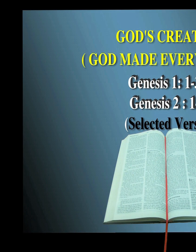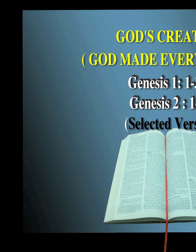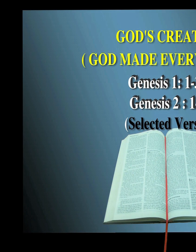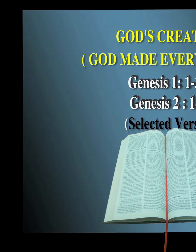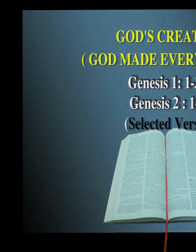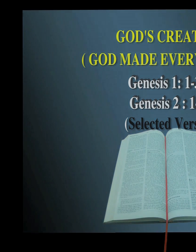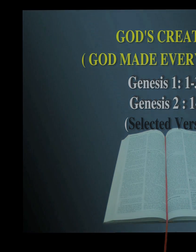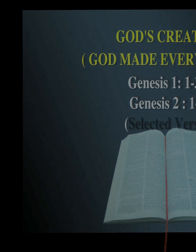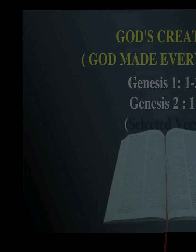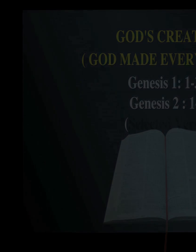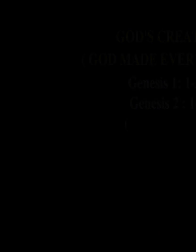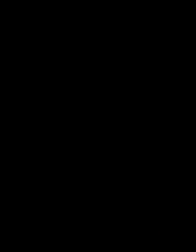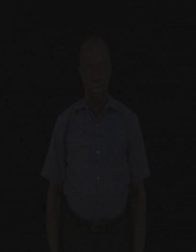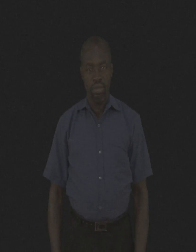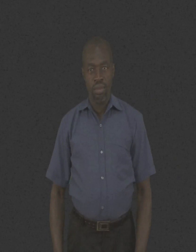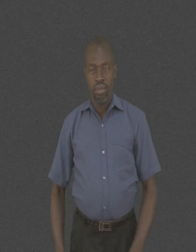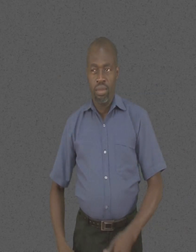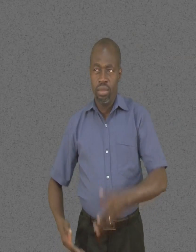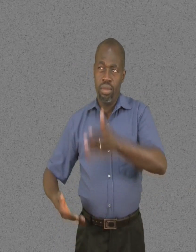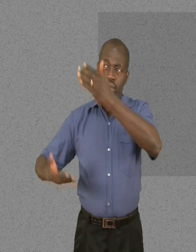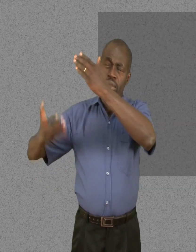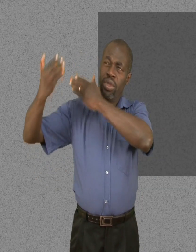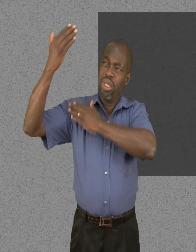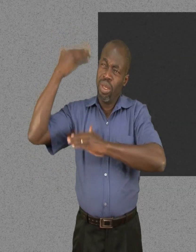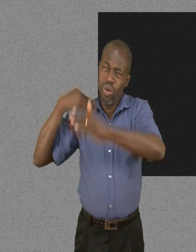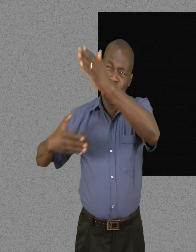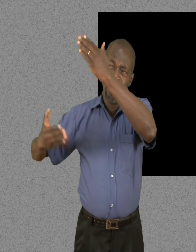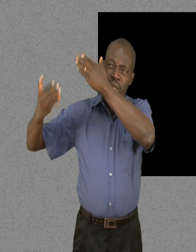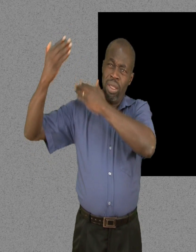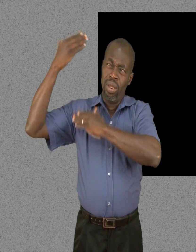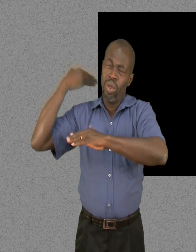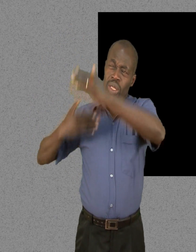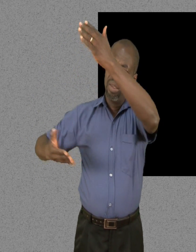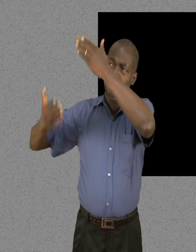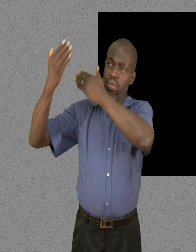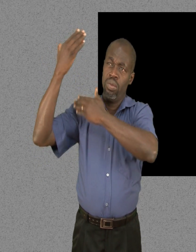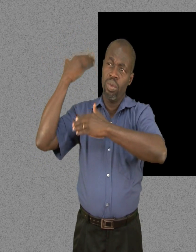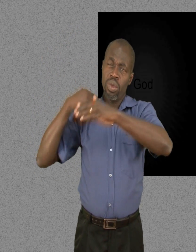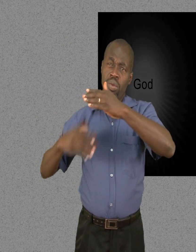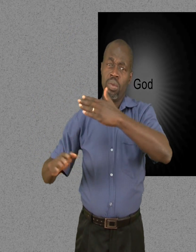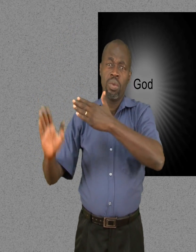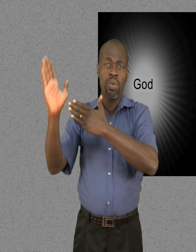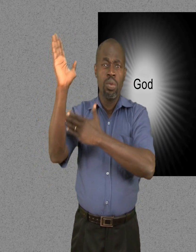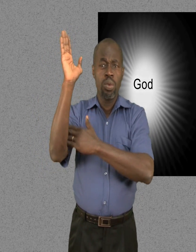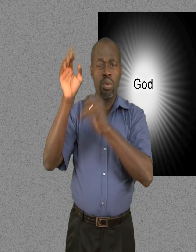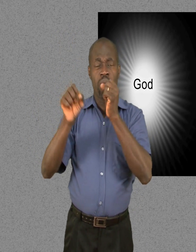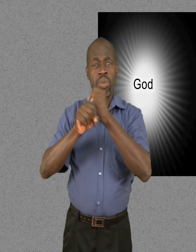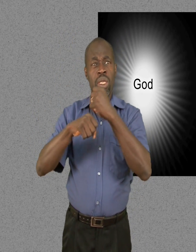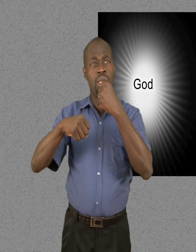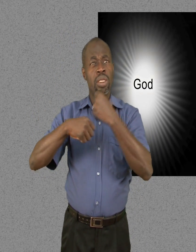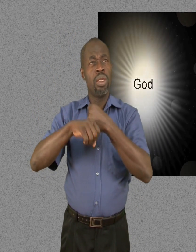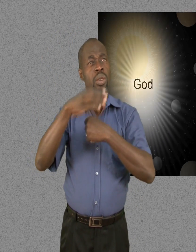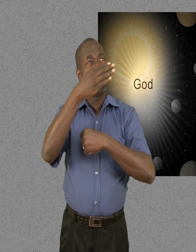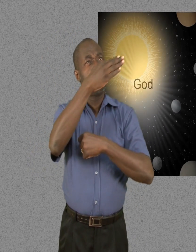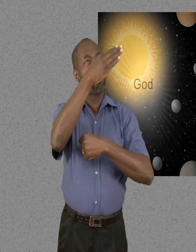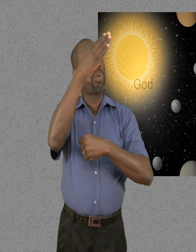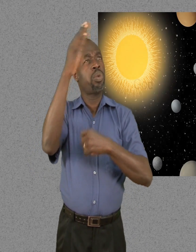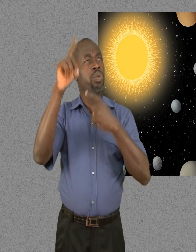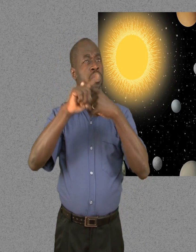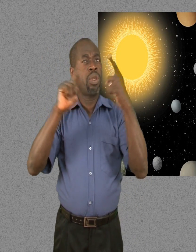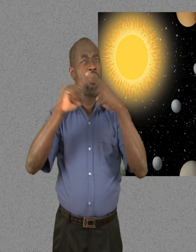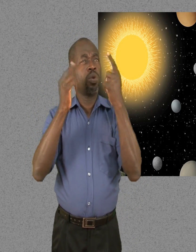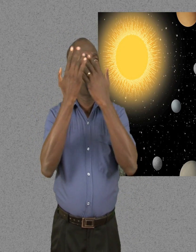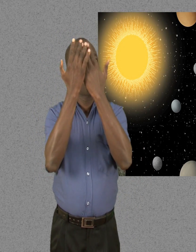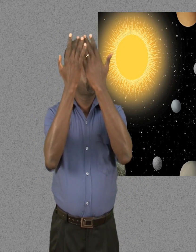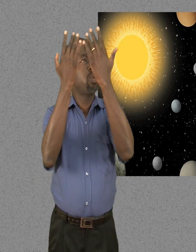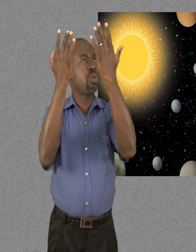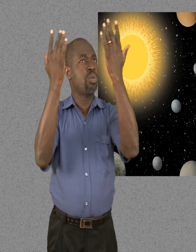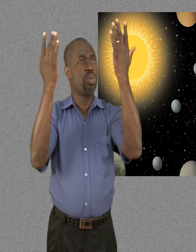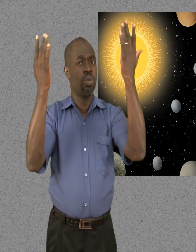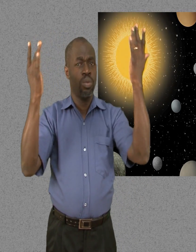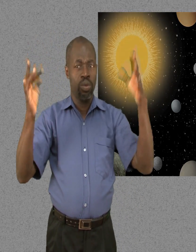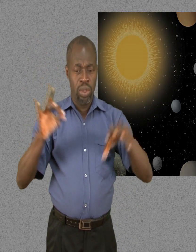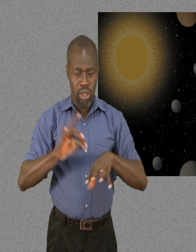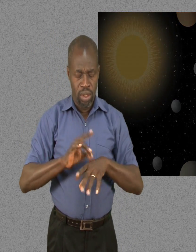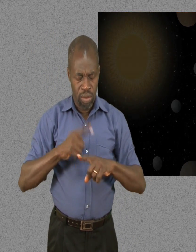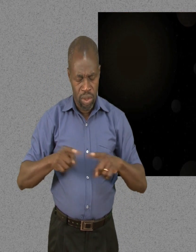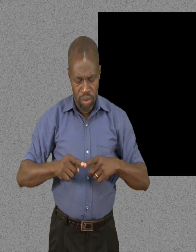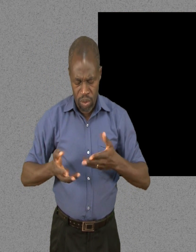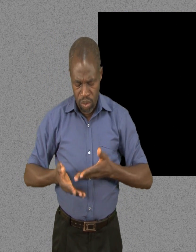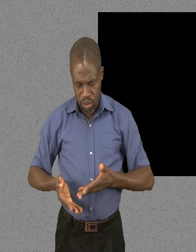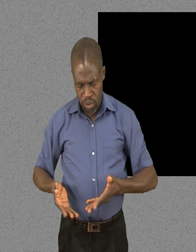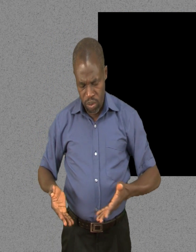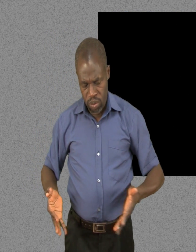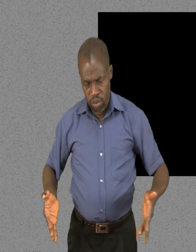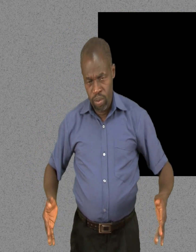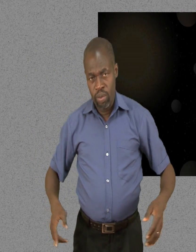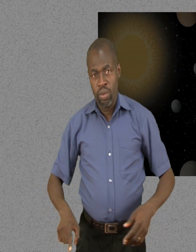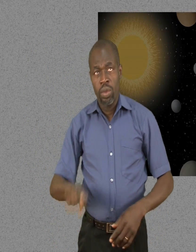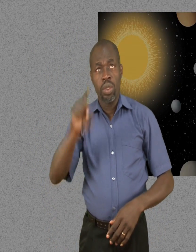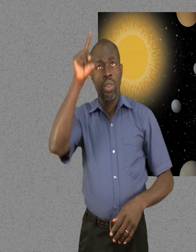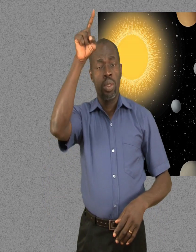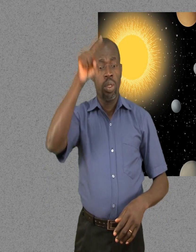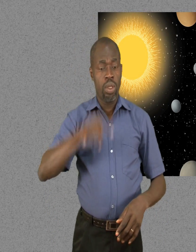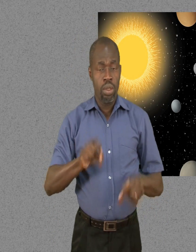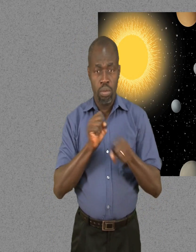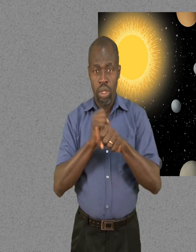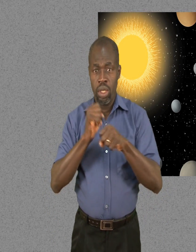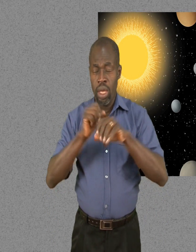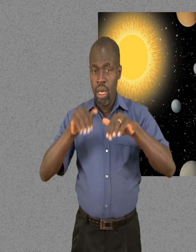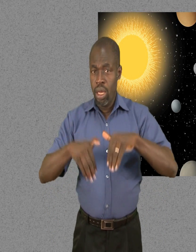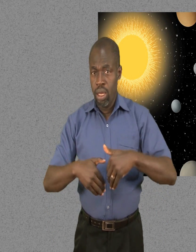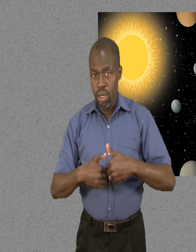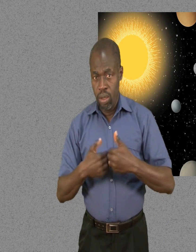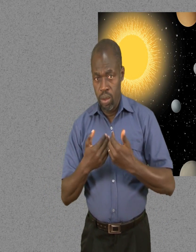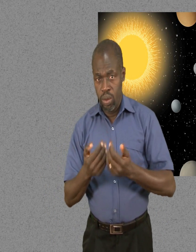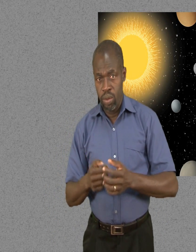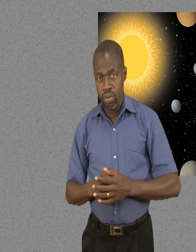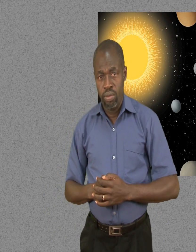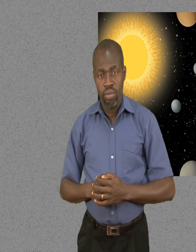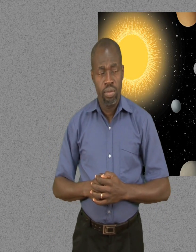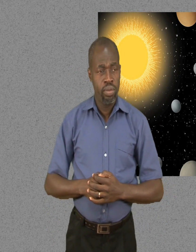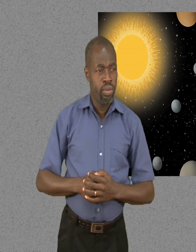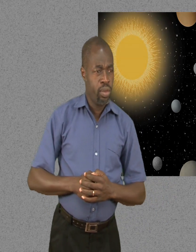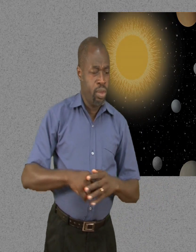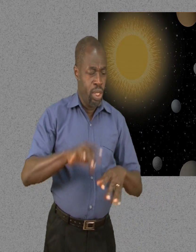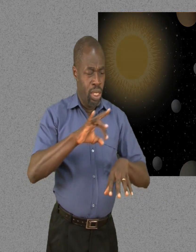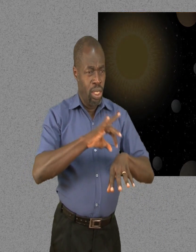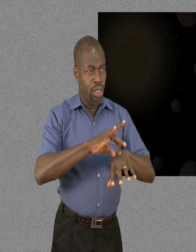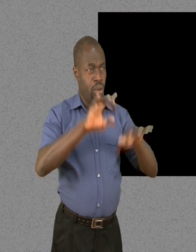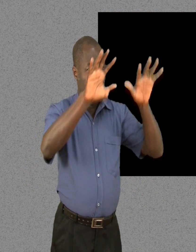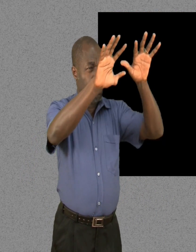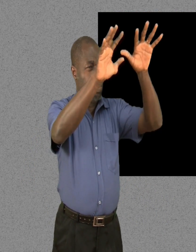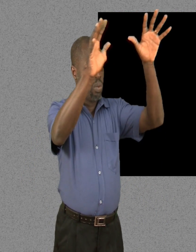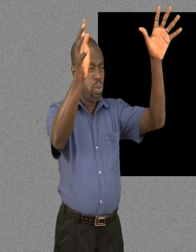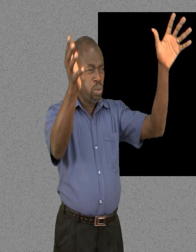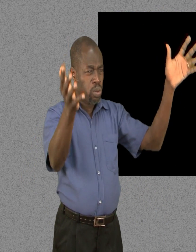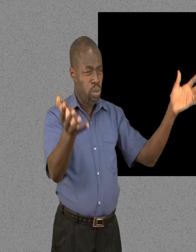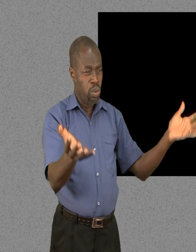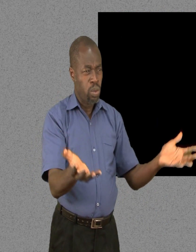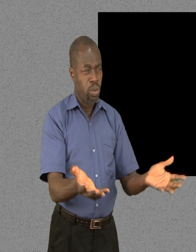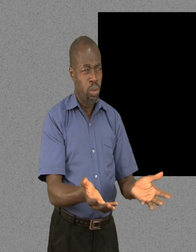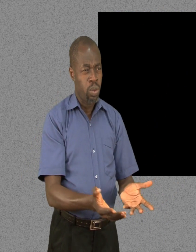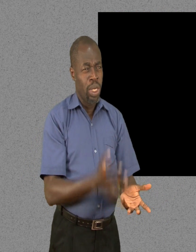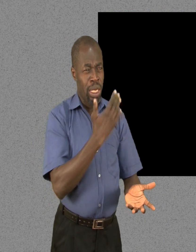In the beginning God created the heavens and the earth.